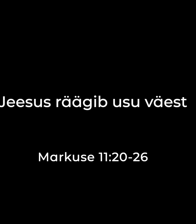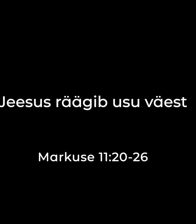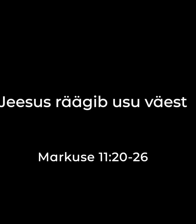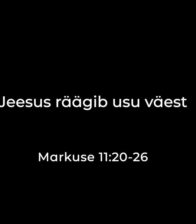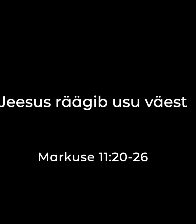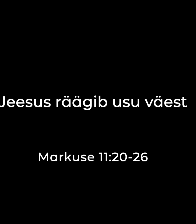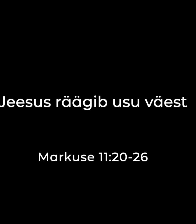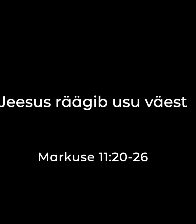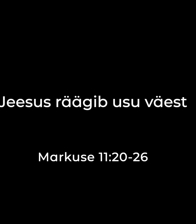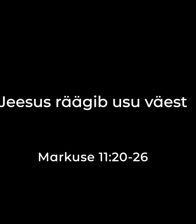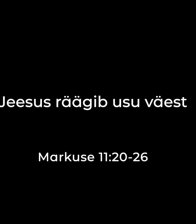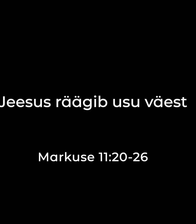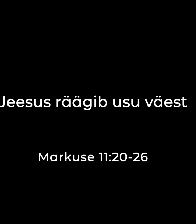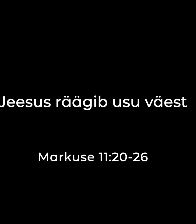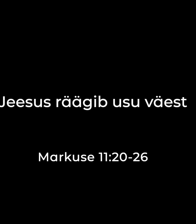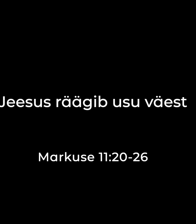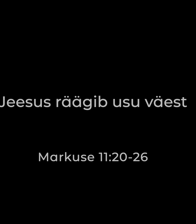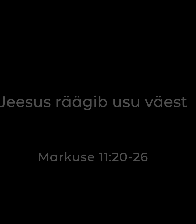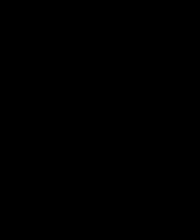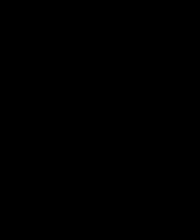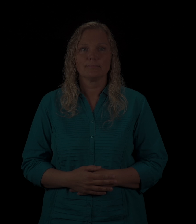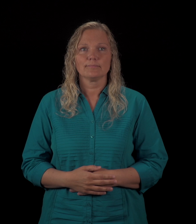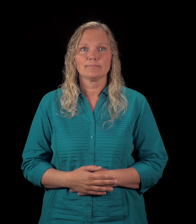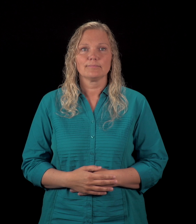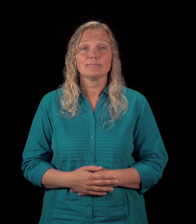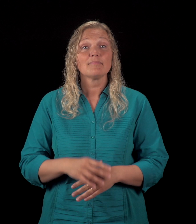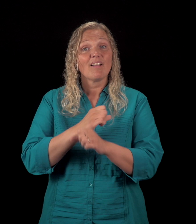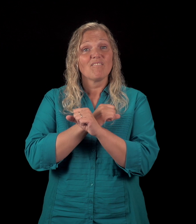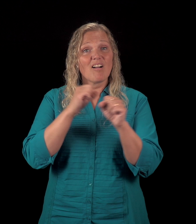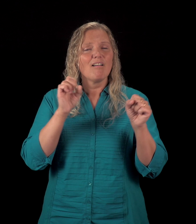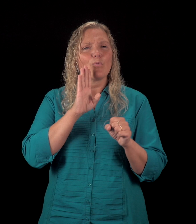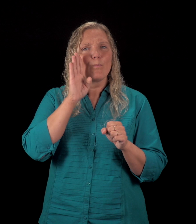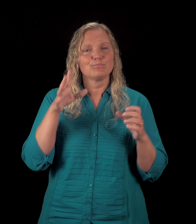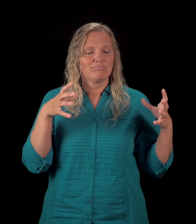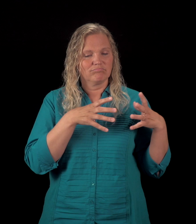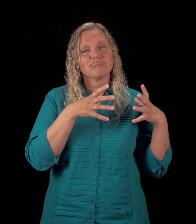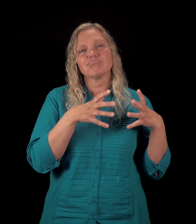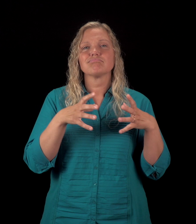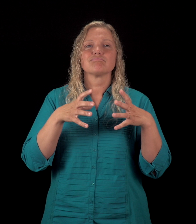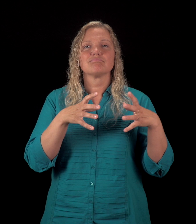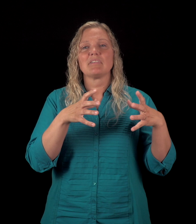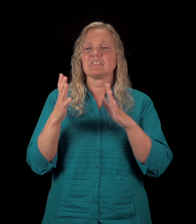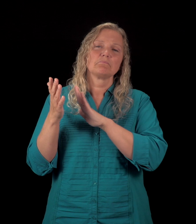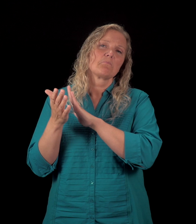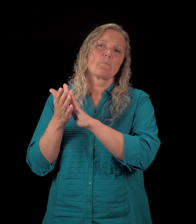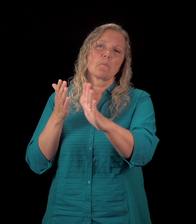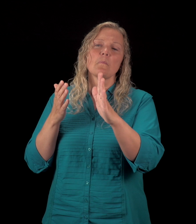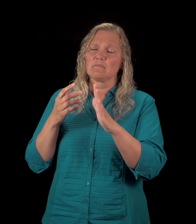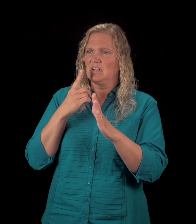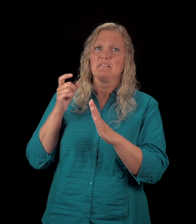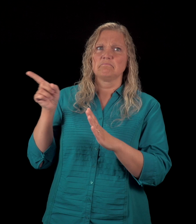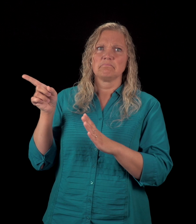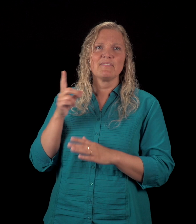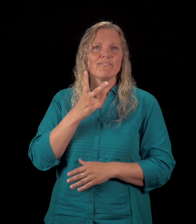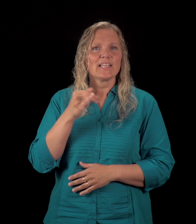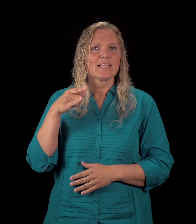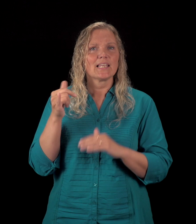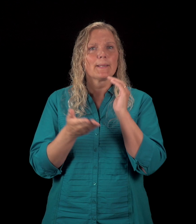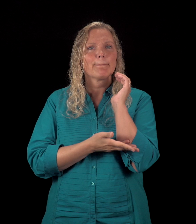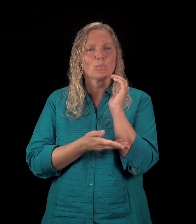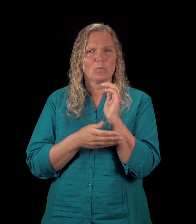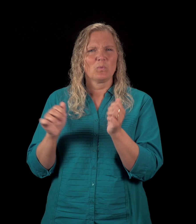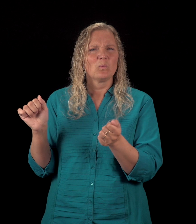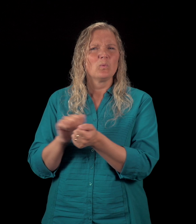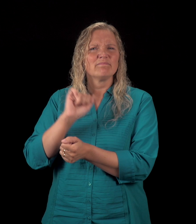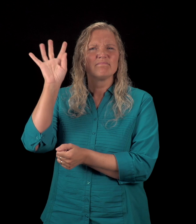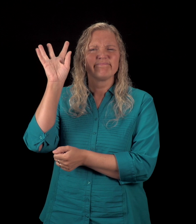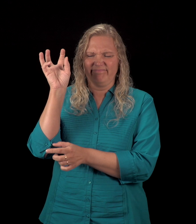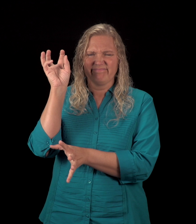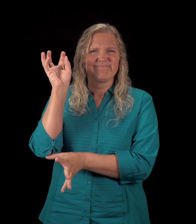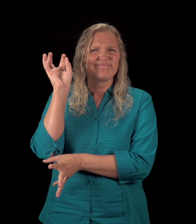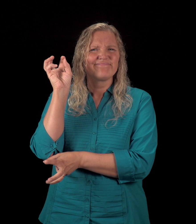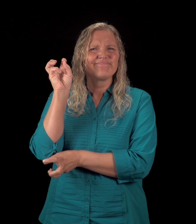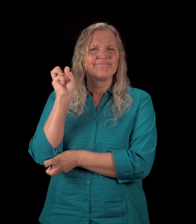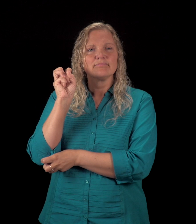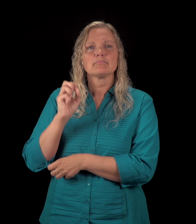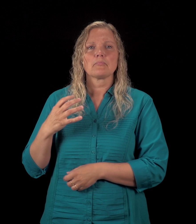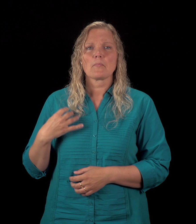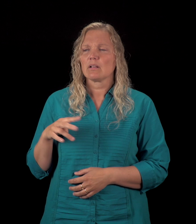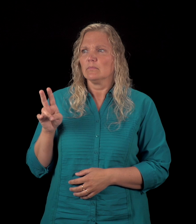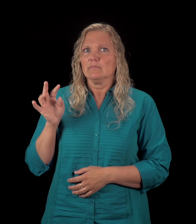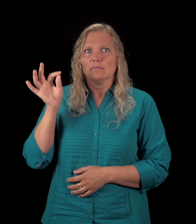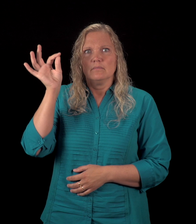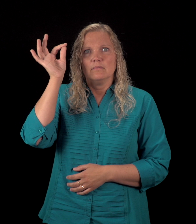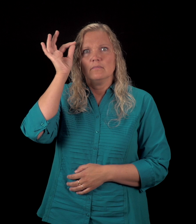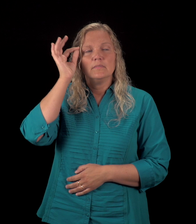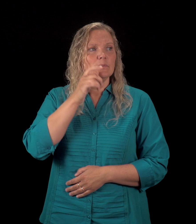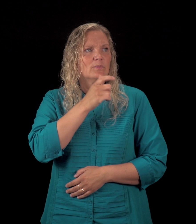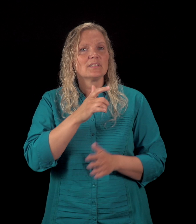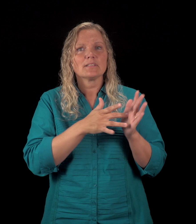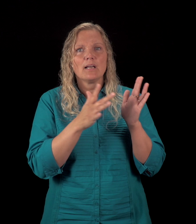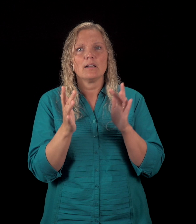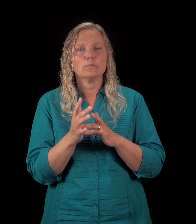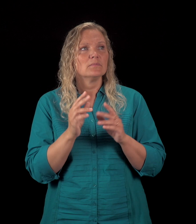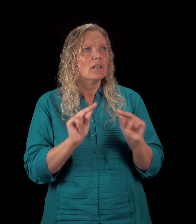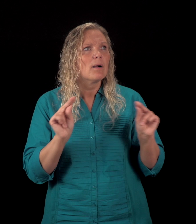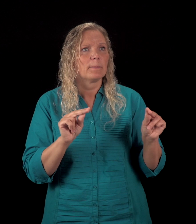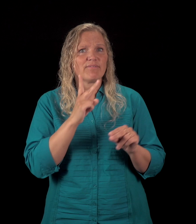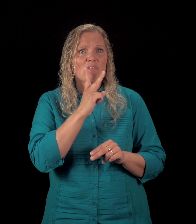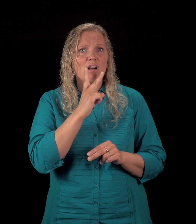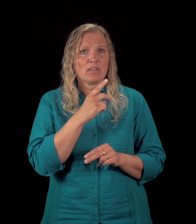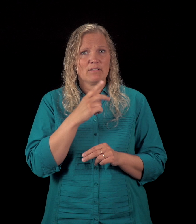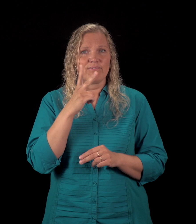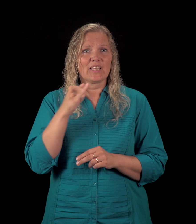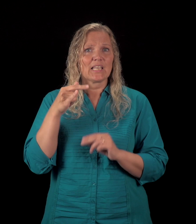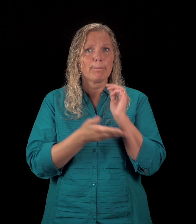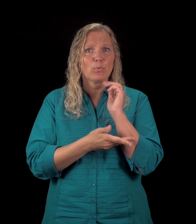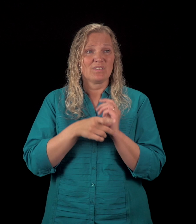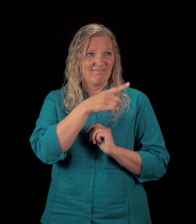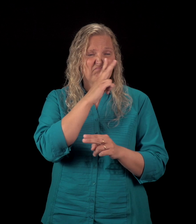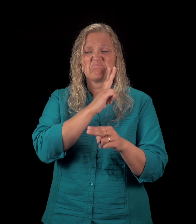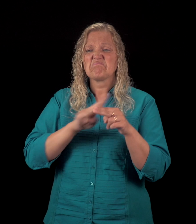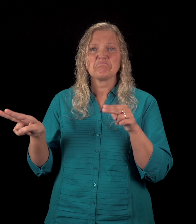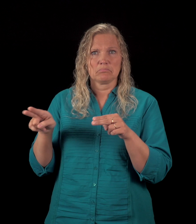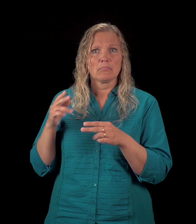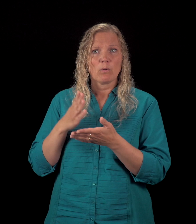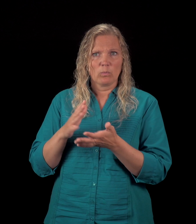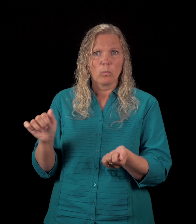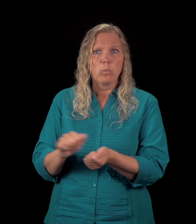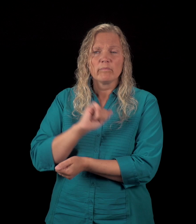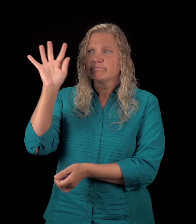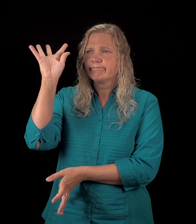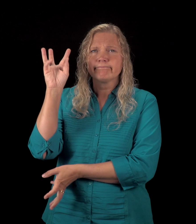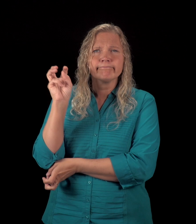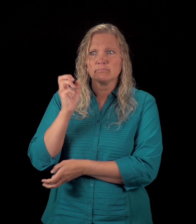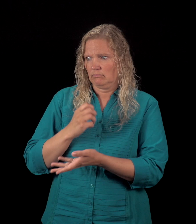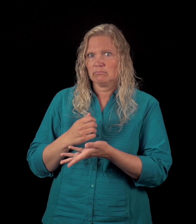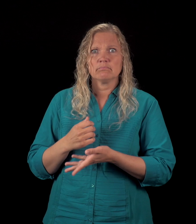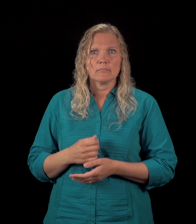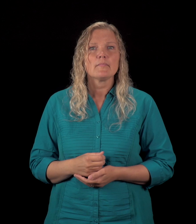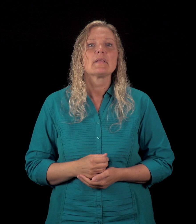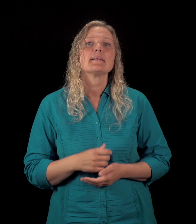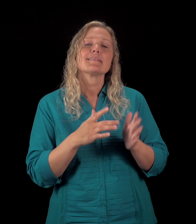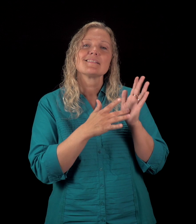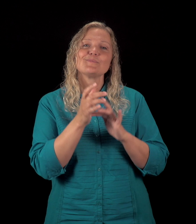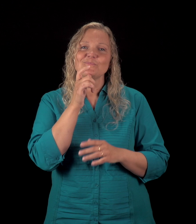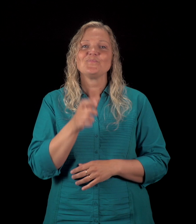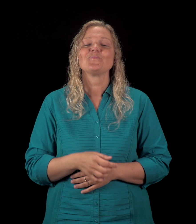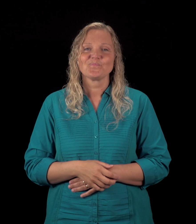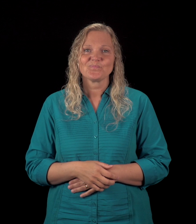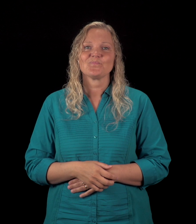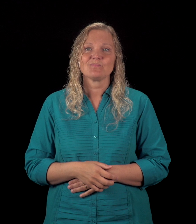As they were walking back in the morning, they saw the fig tree withered from its roots. Peter remembered it and said, “Look, Rabbi! The fig tree You cursed has withered.”